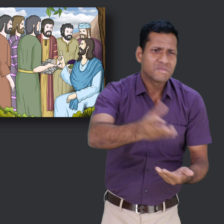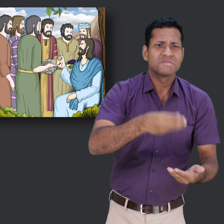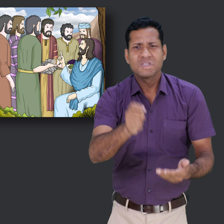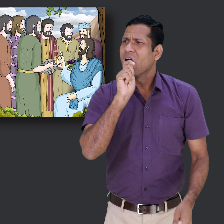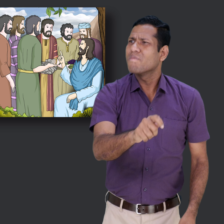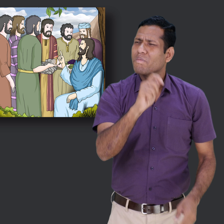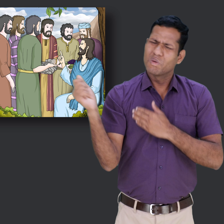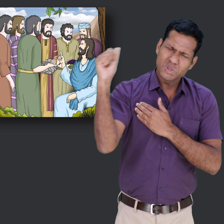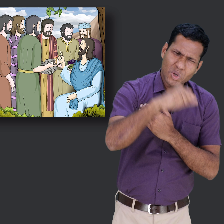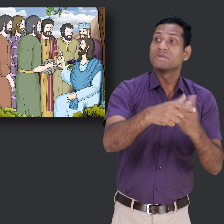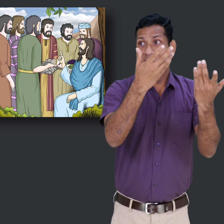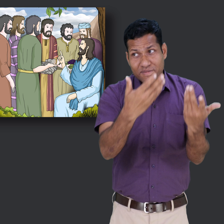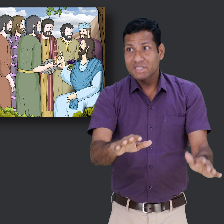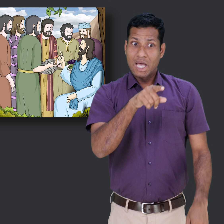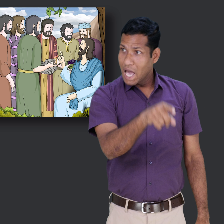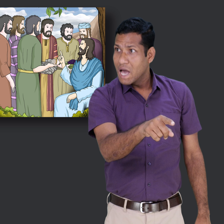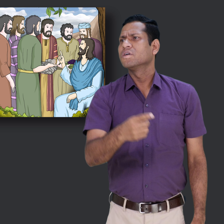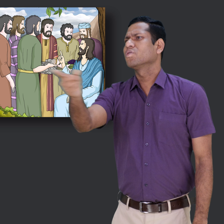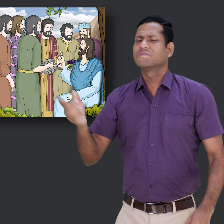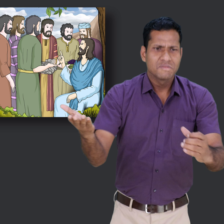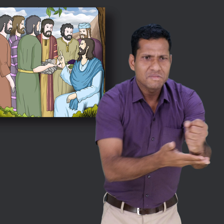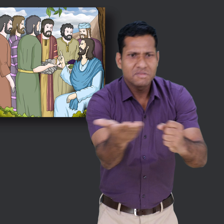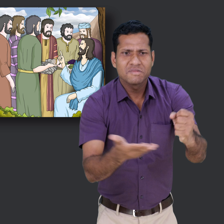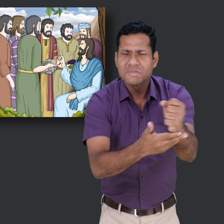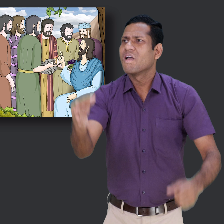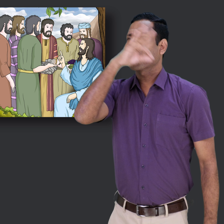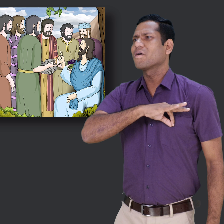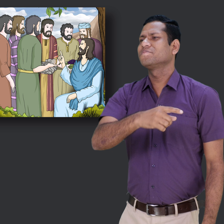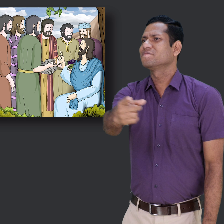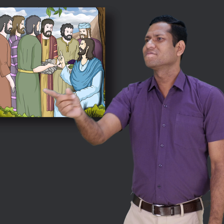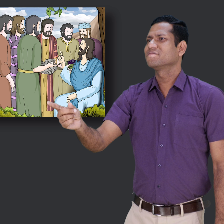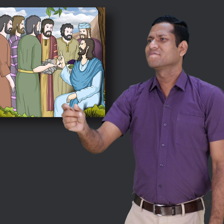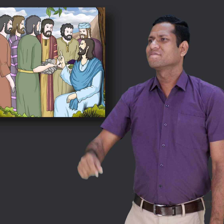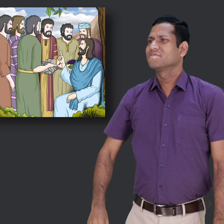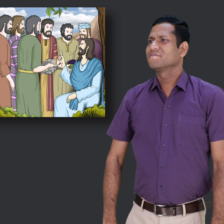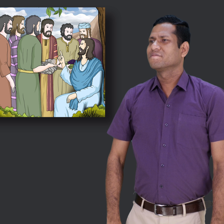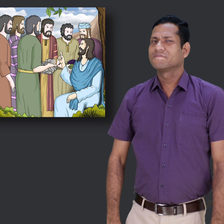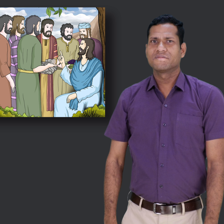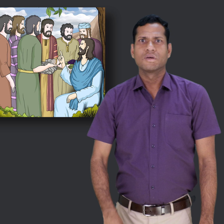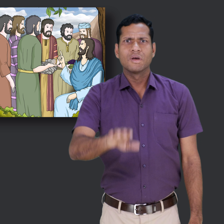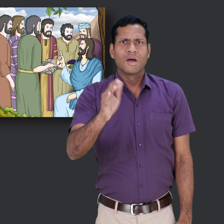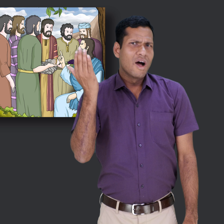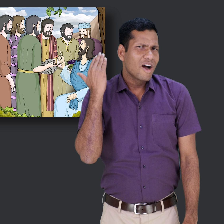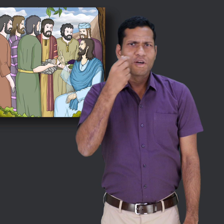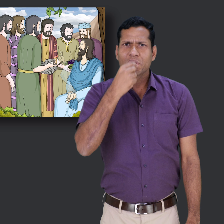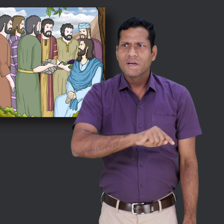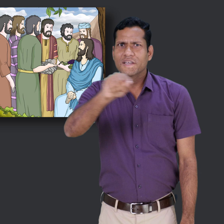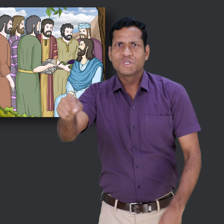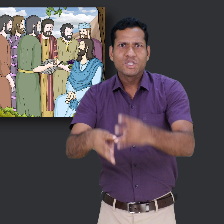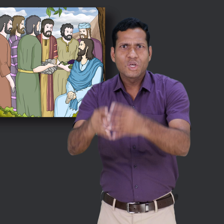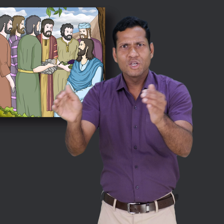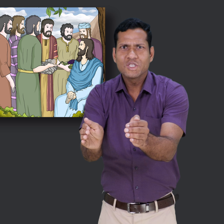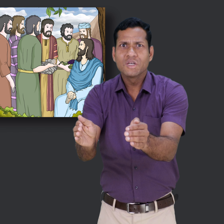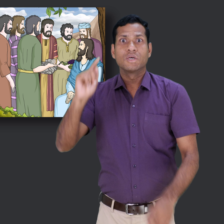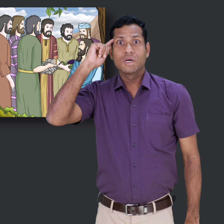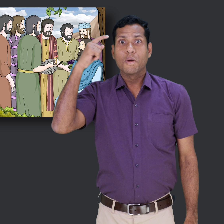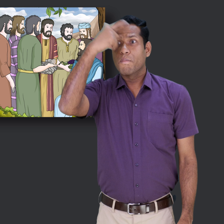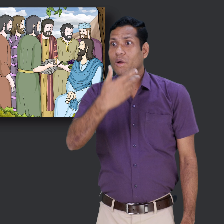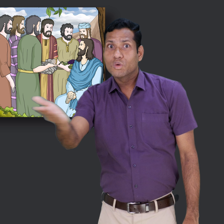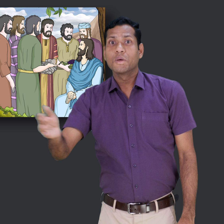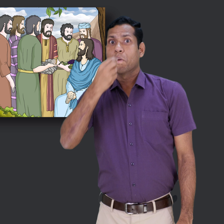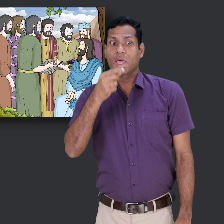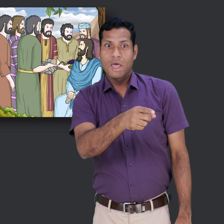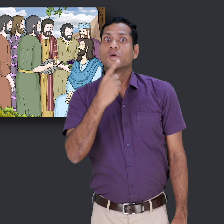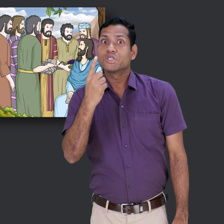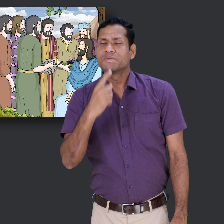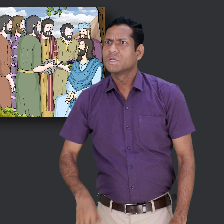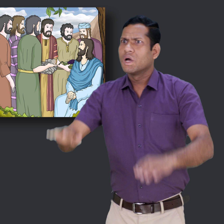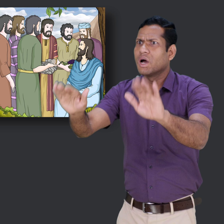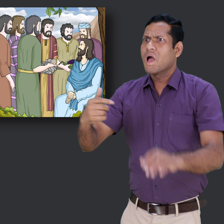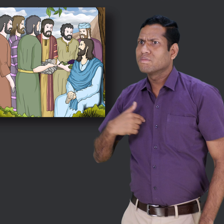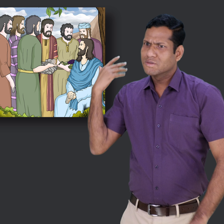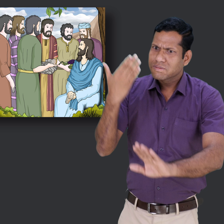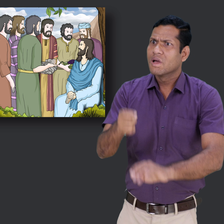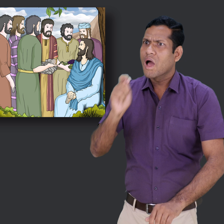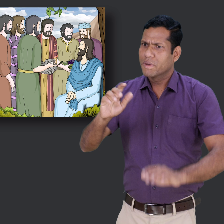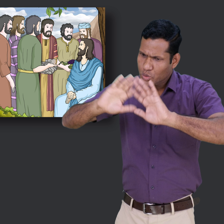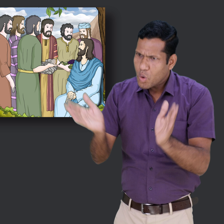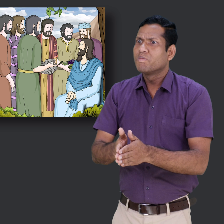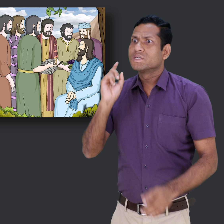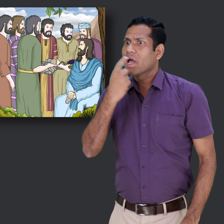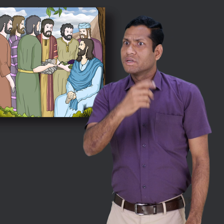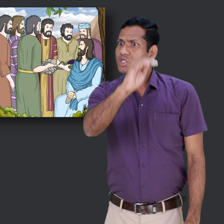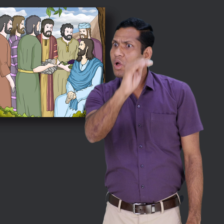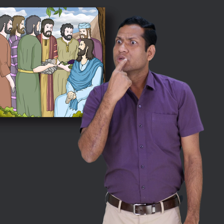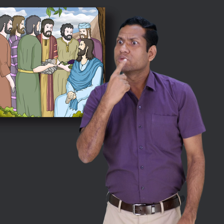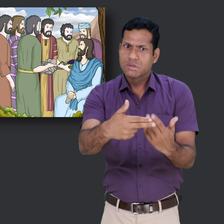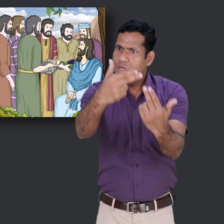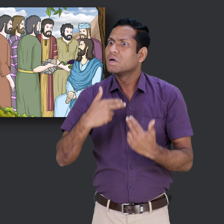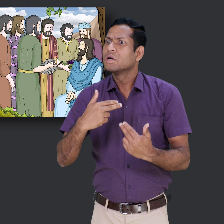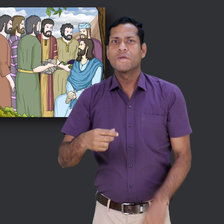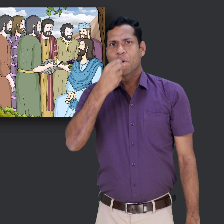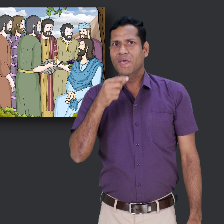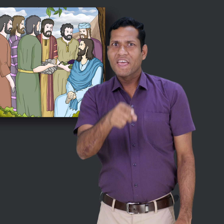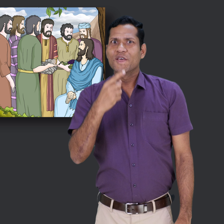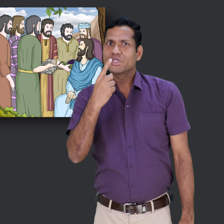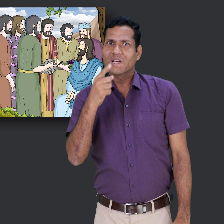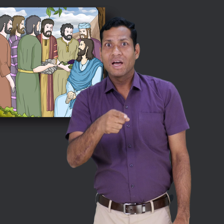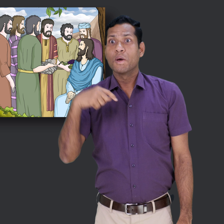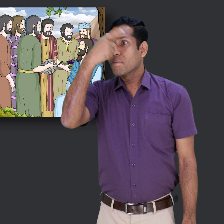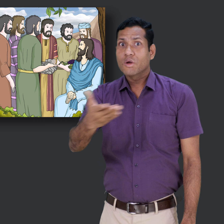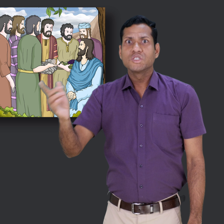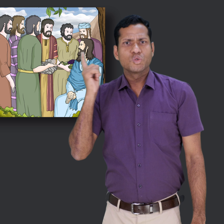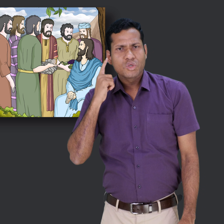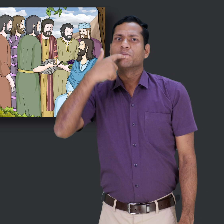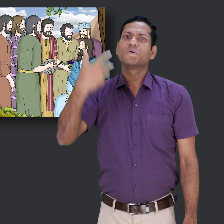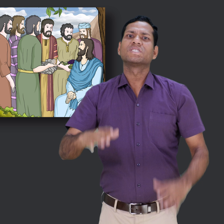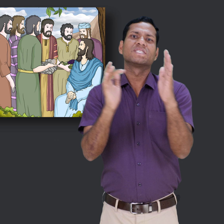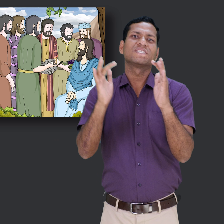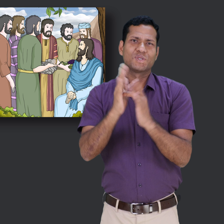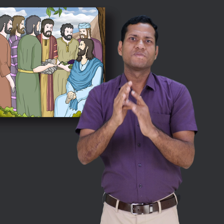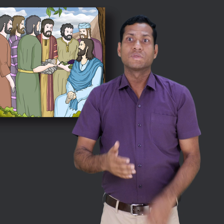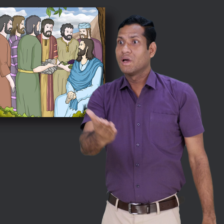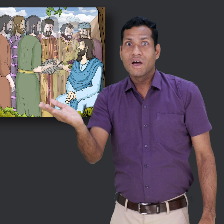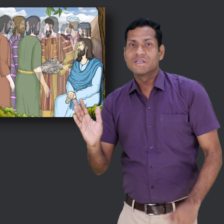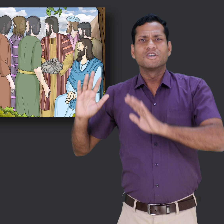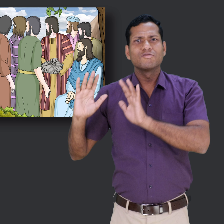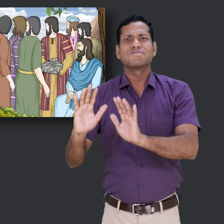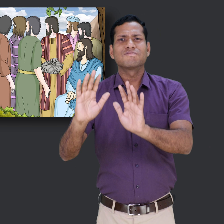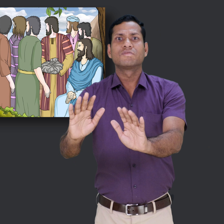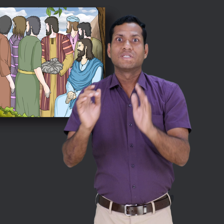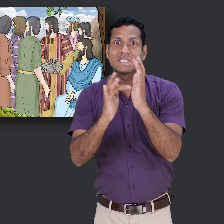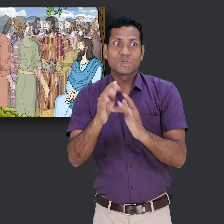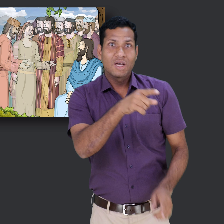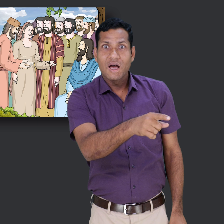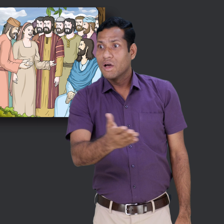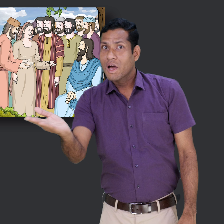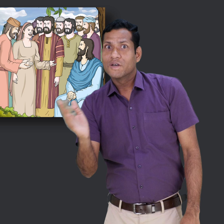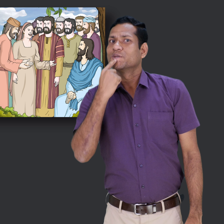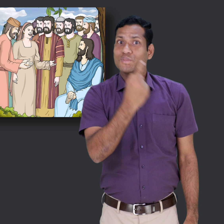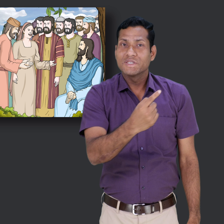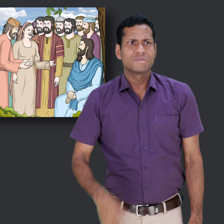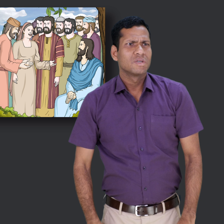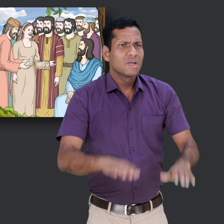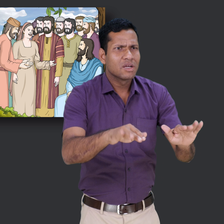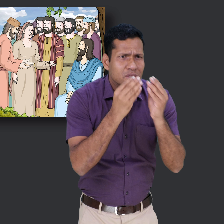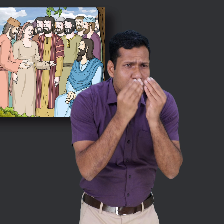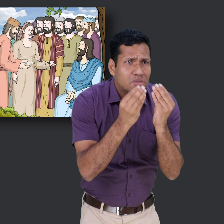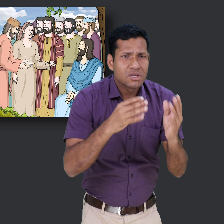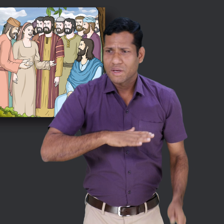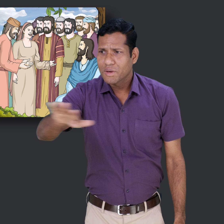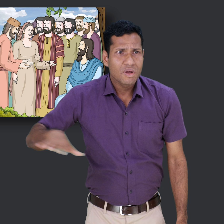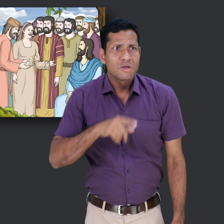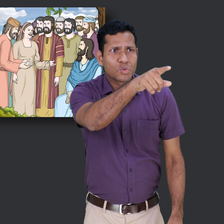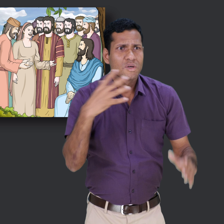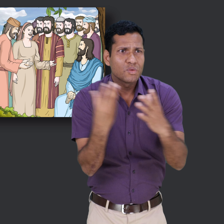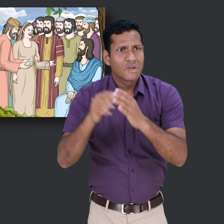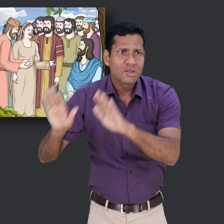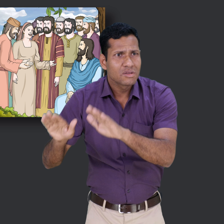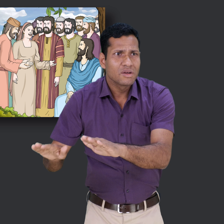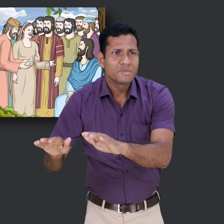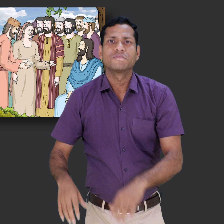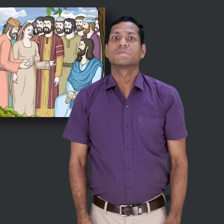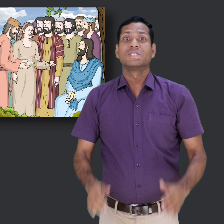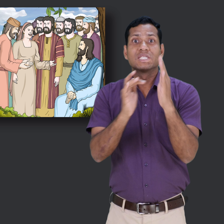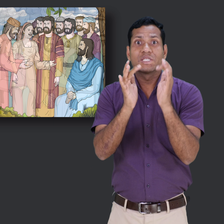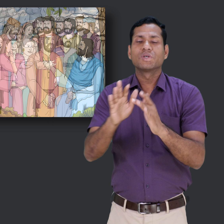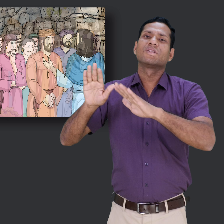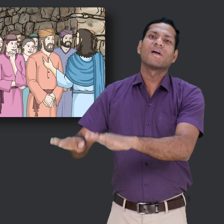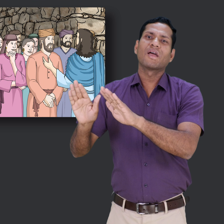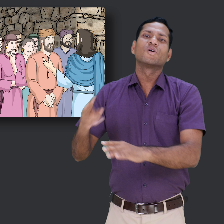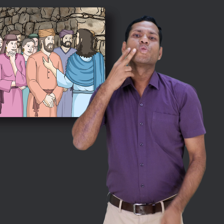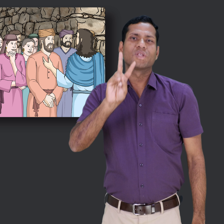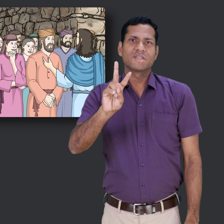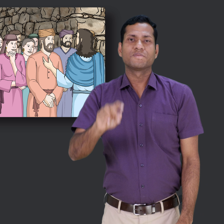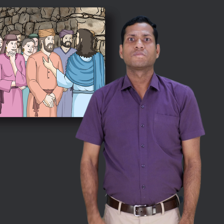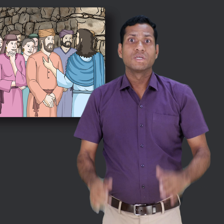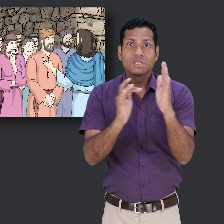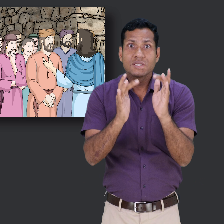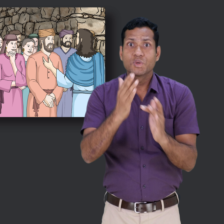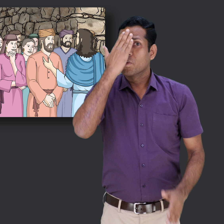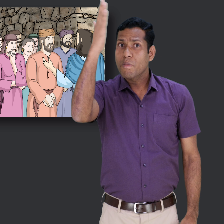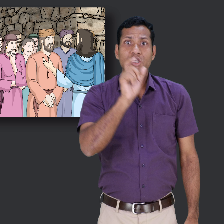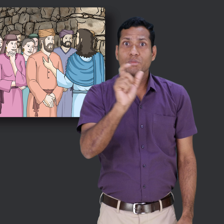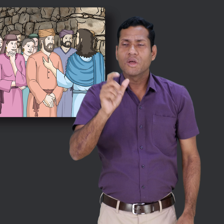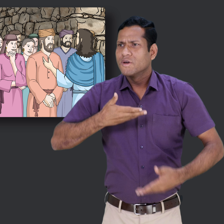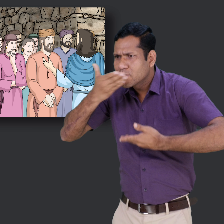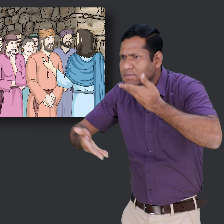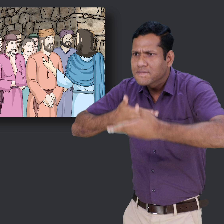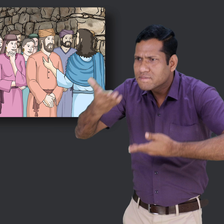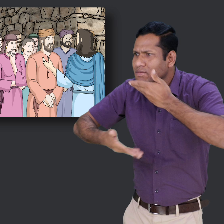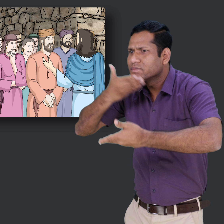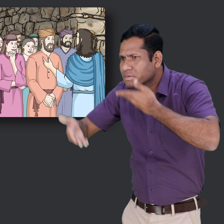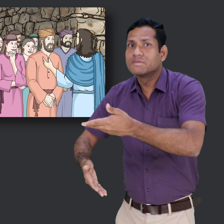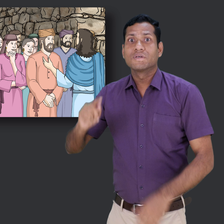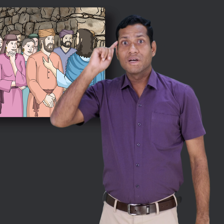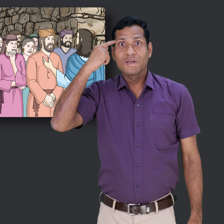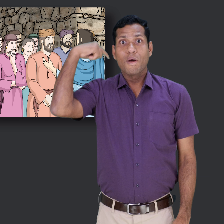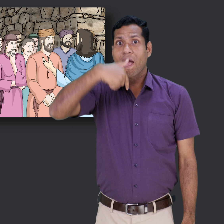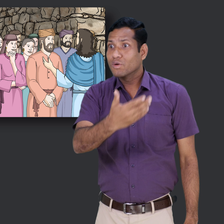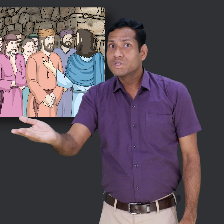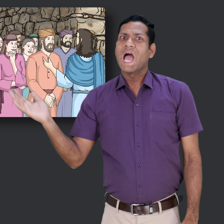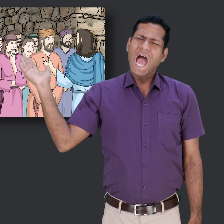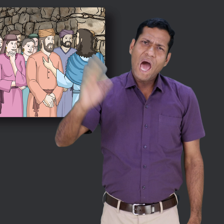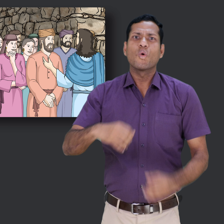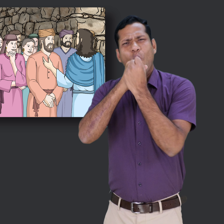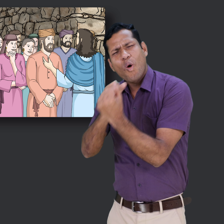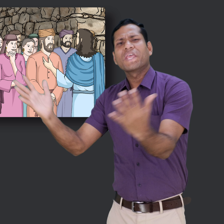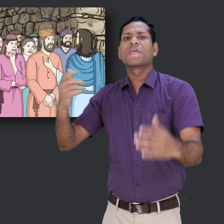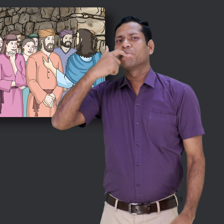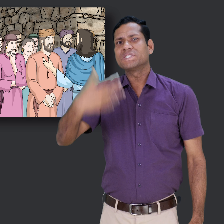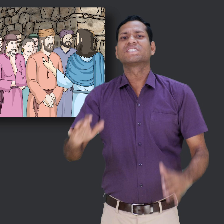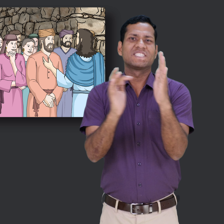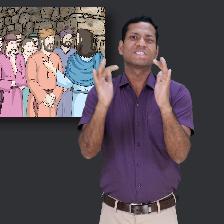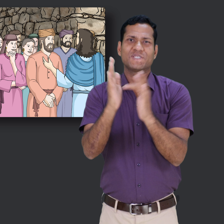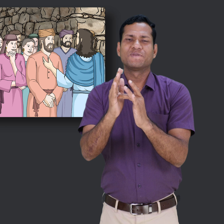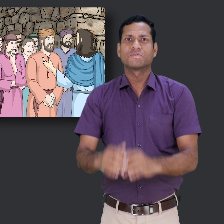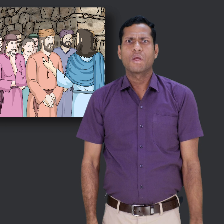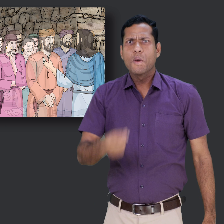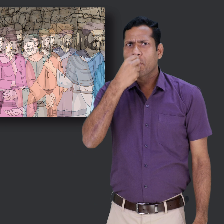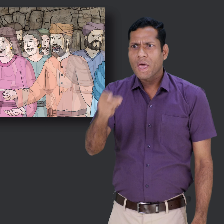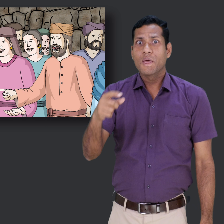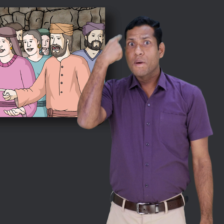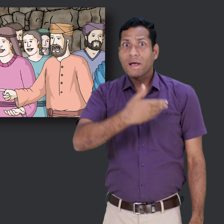Many of the Samaritans from that town believed in Jesus because of the woman’s testimony, “He told me everything I ever did.” So when the Samaritans came to Him, they asked Him to stay with them, and He stayed two days.